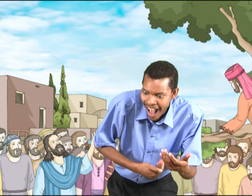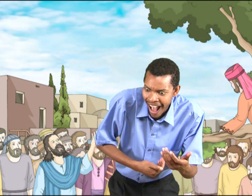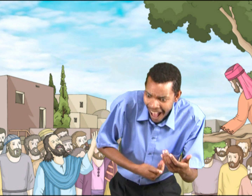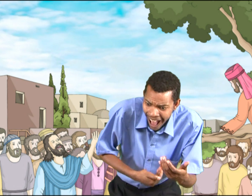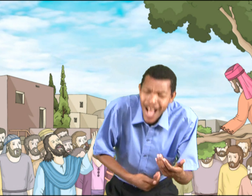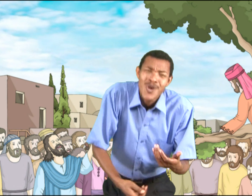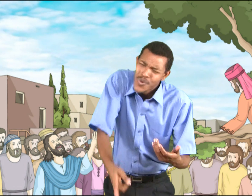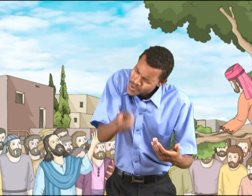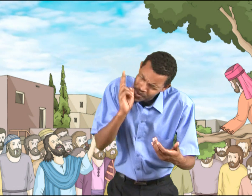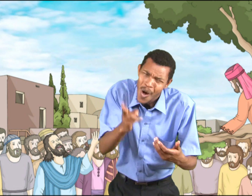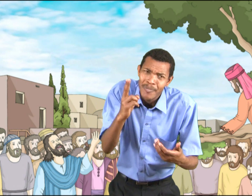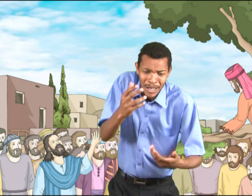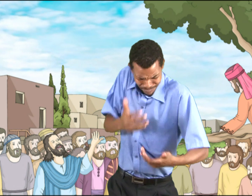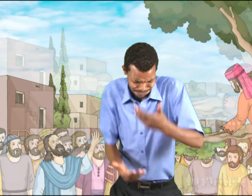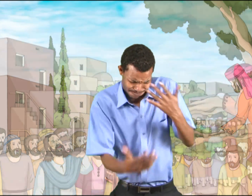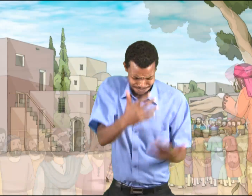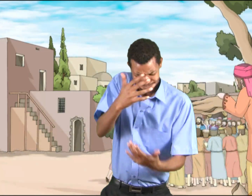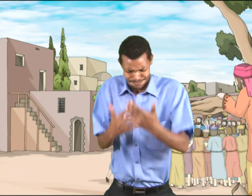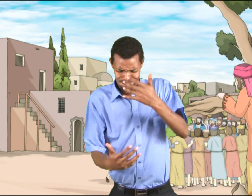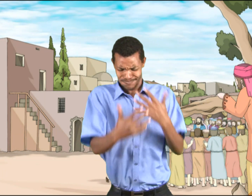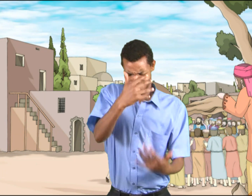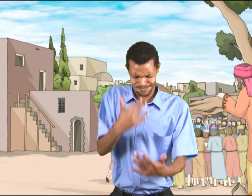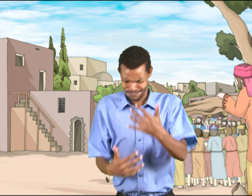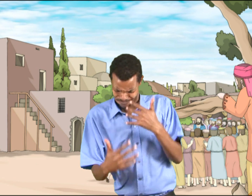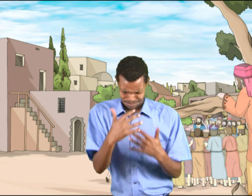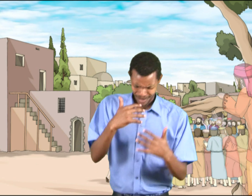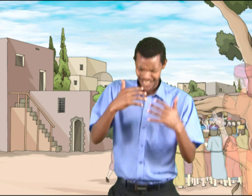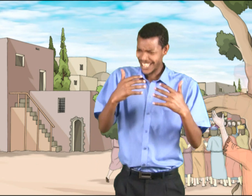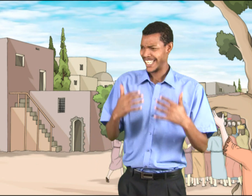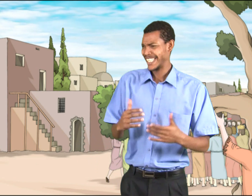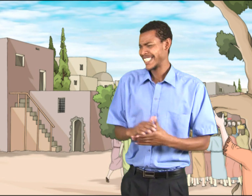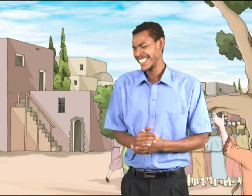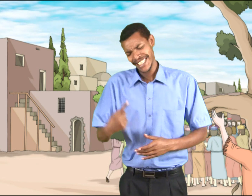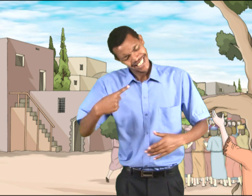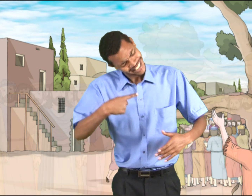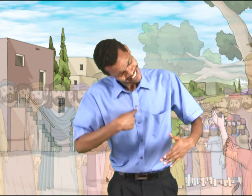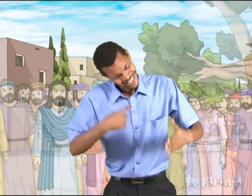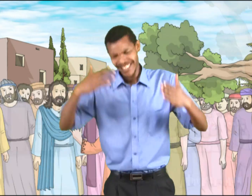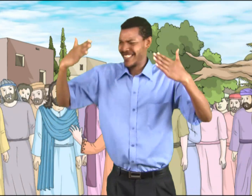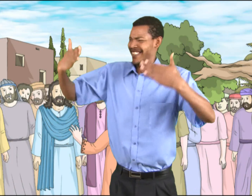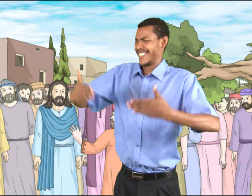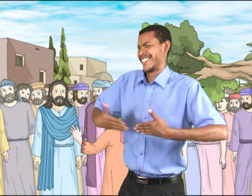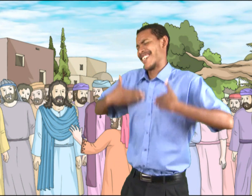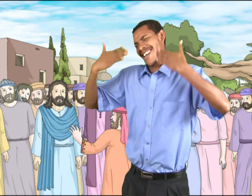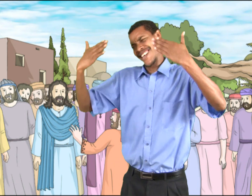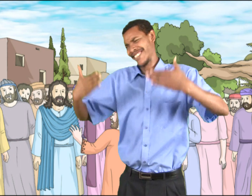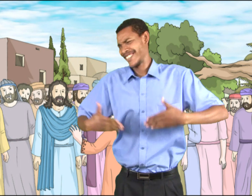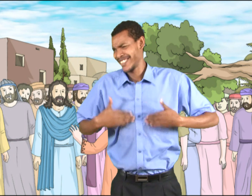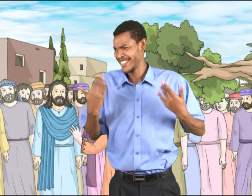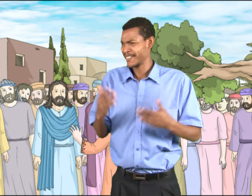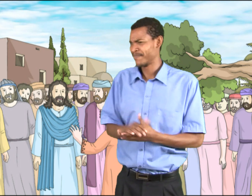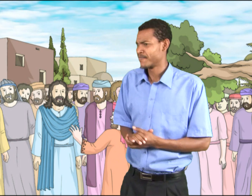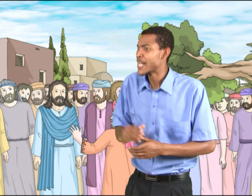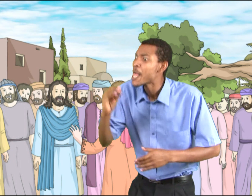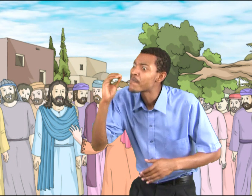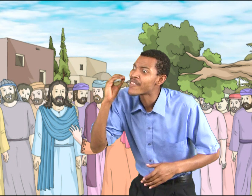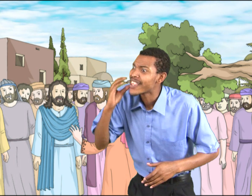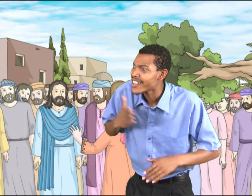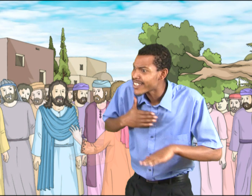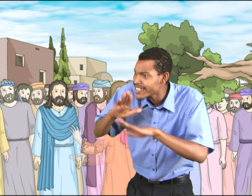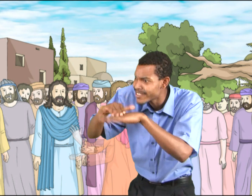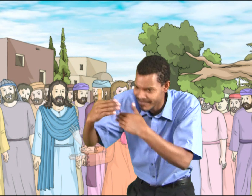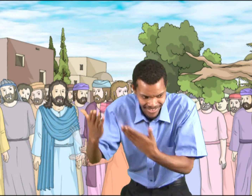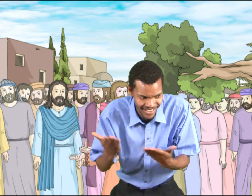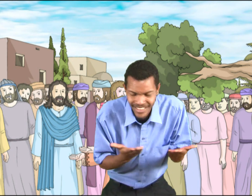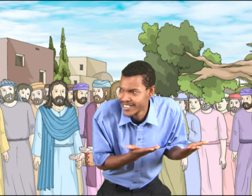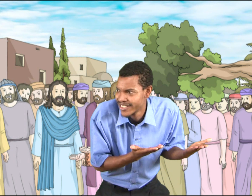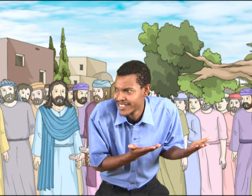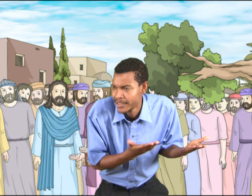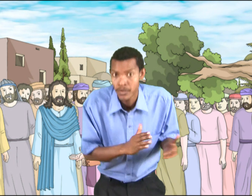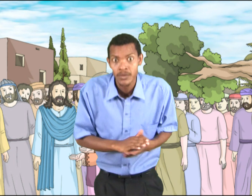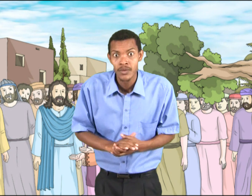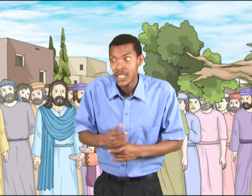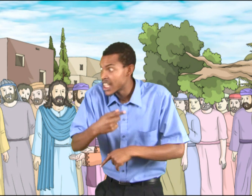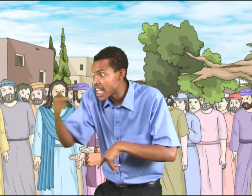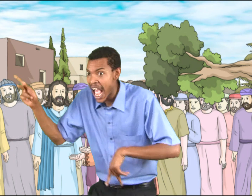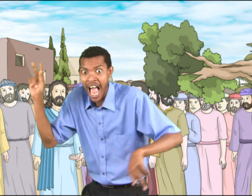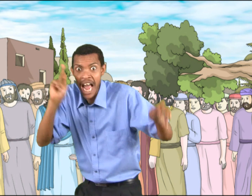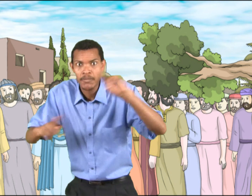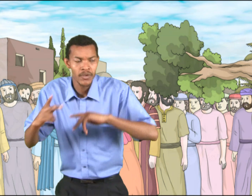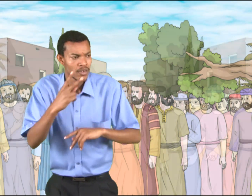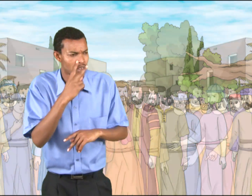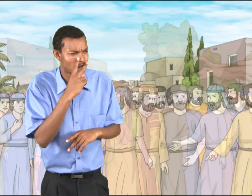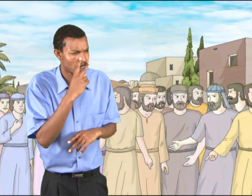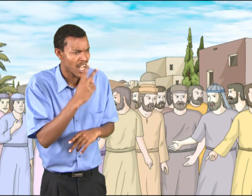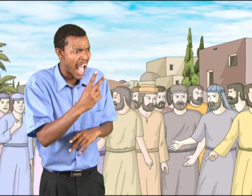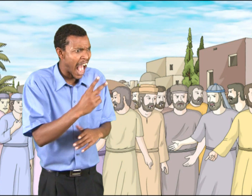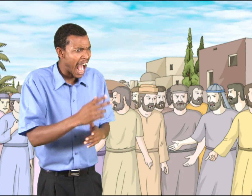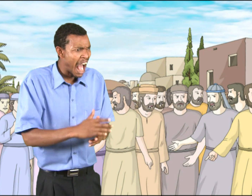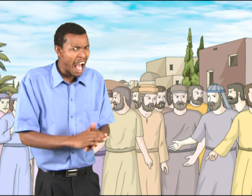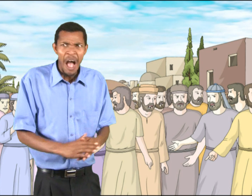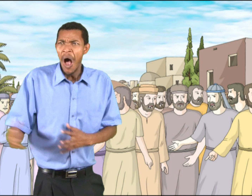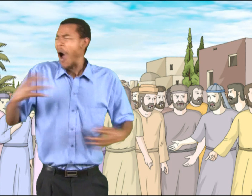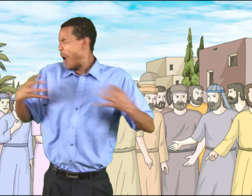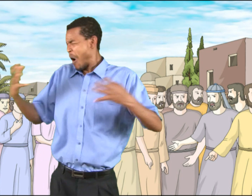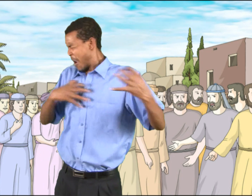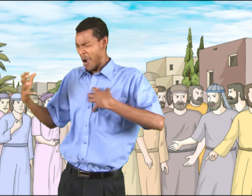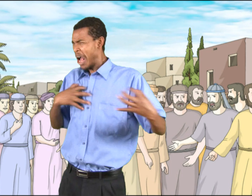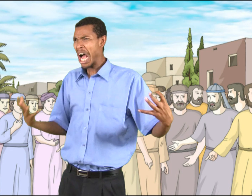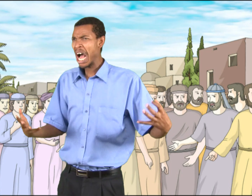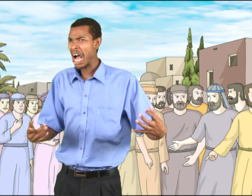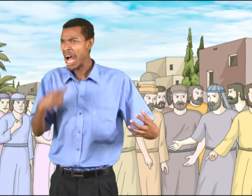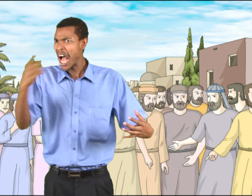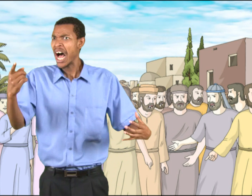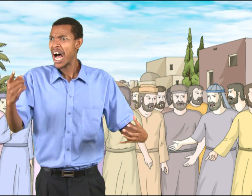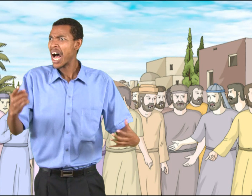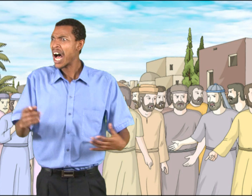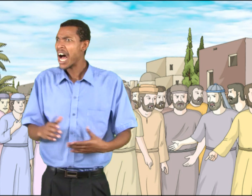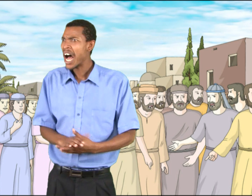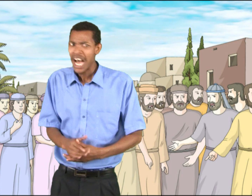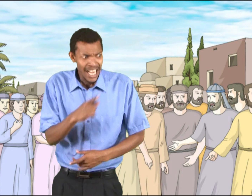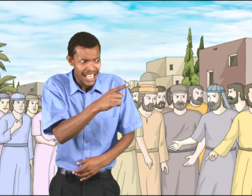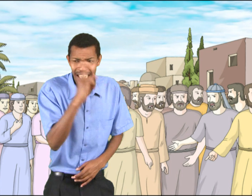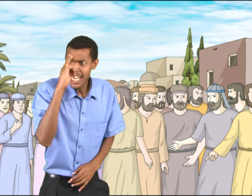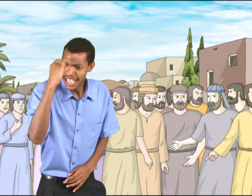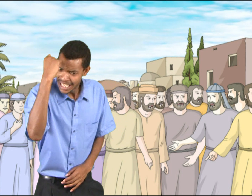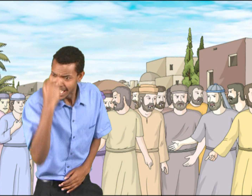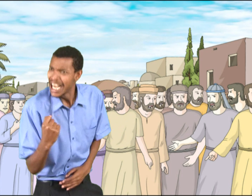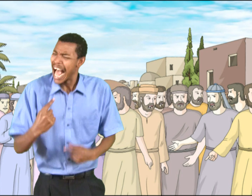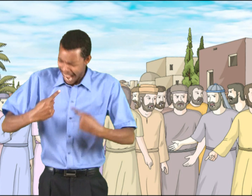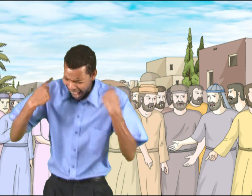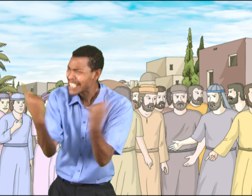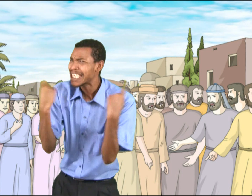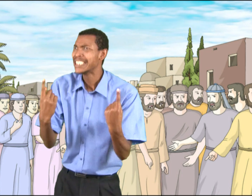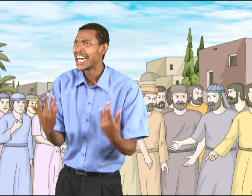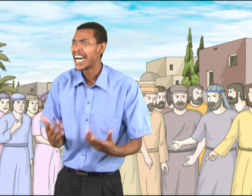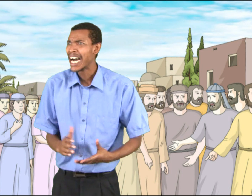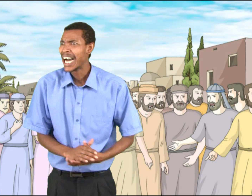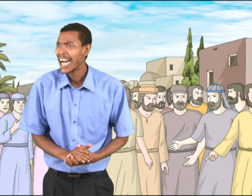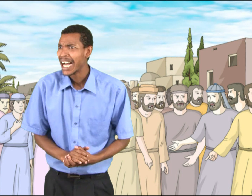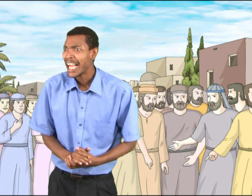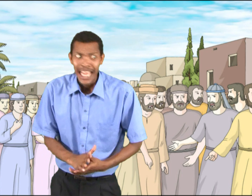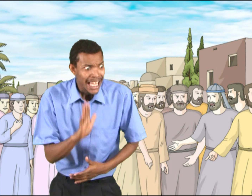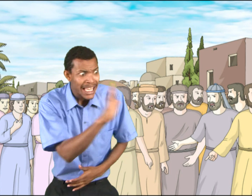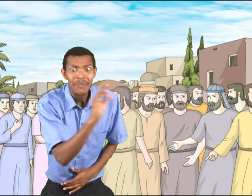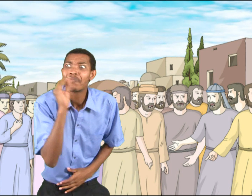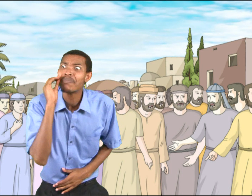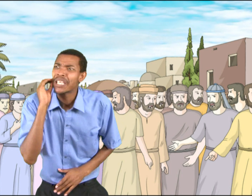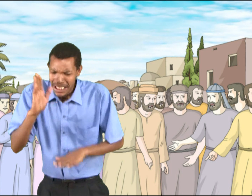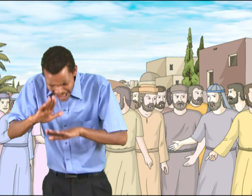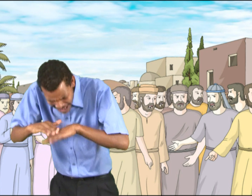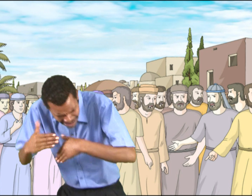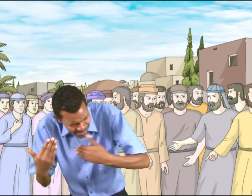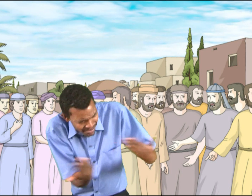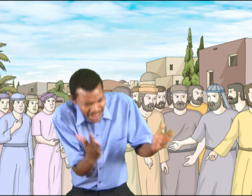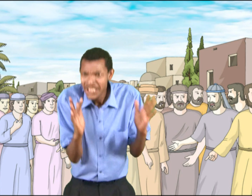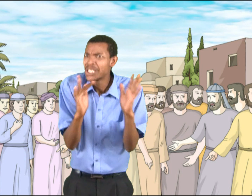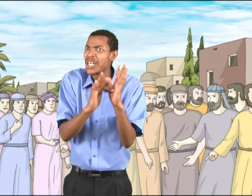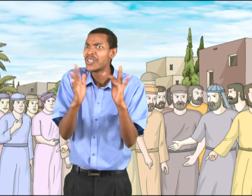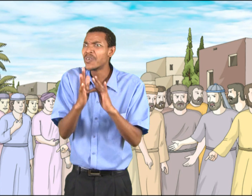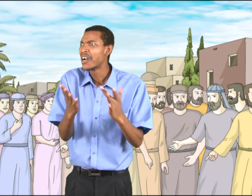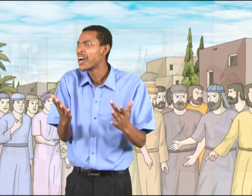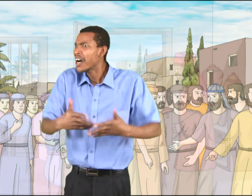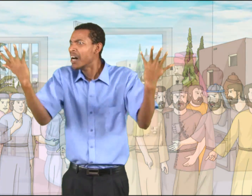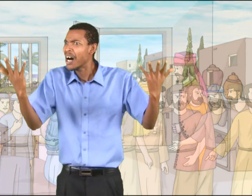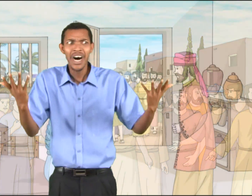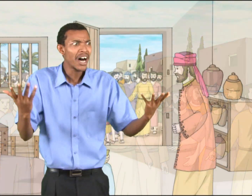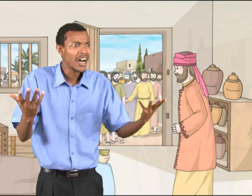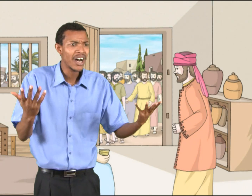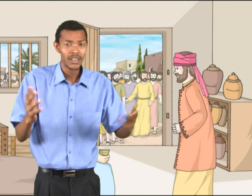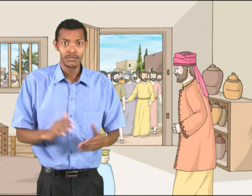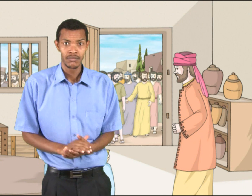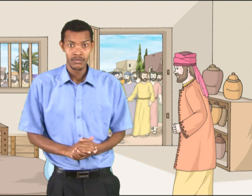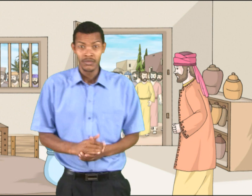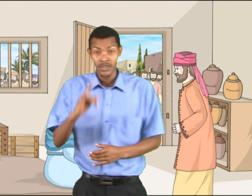So Zacchaeus hurried down and welcomed Him joyfully. And all who saw this began to grumble, saying, “He has gone to be the guest of a sinful man!”